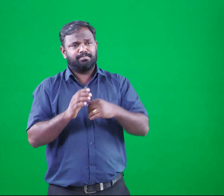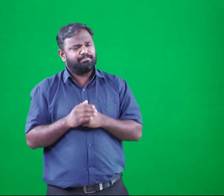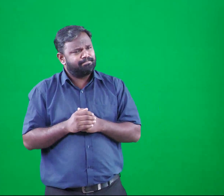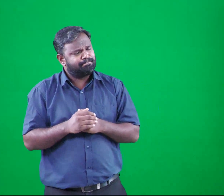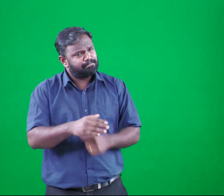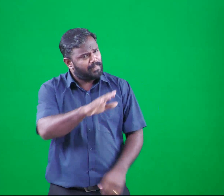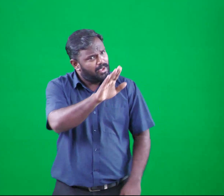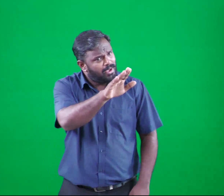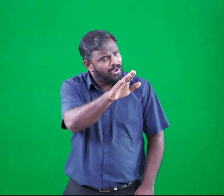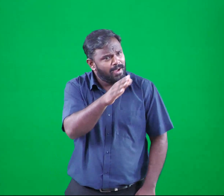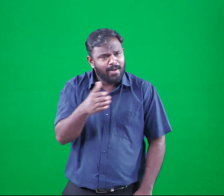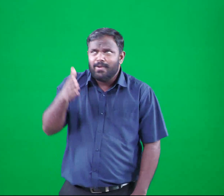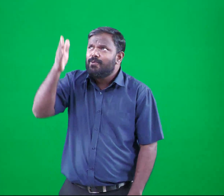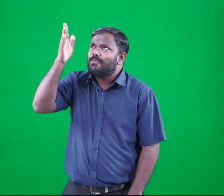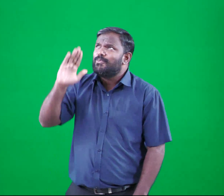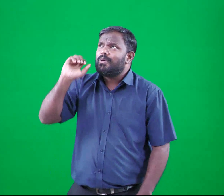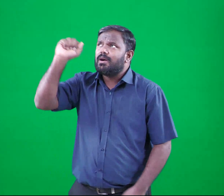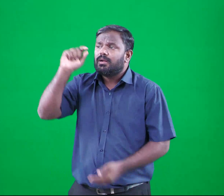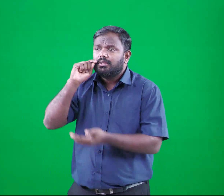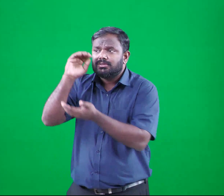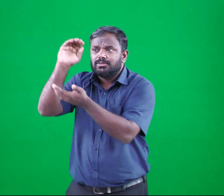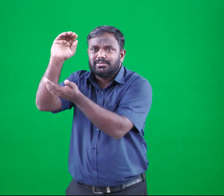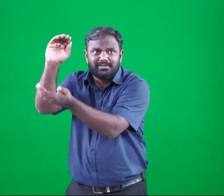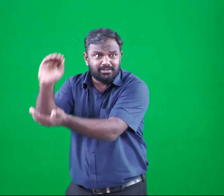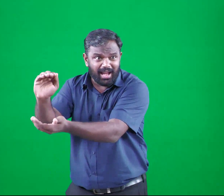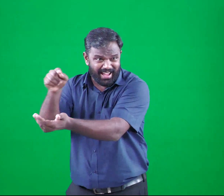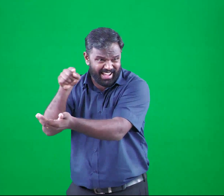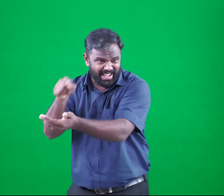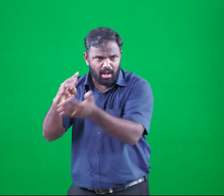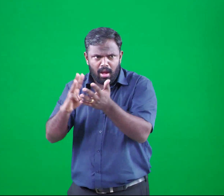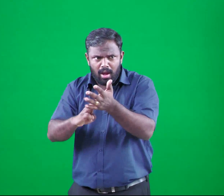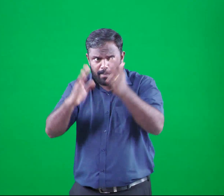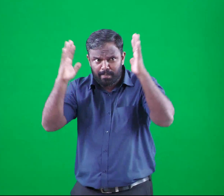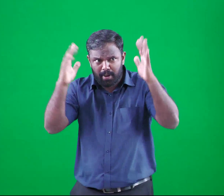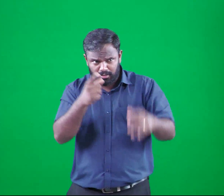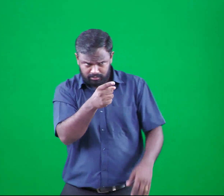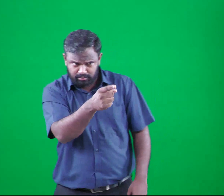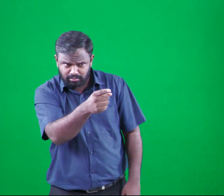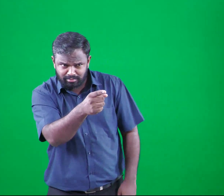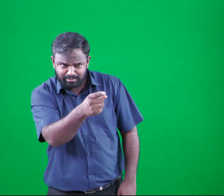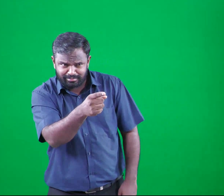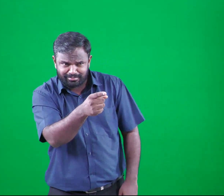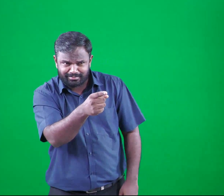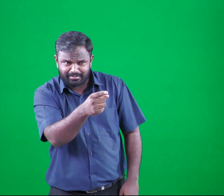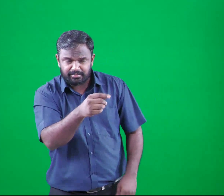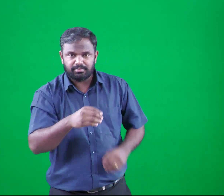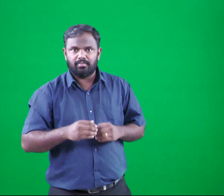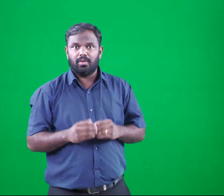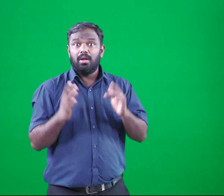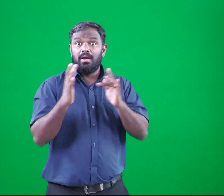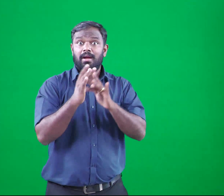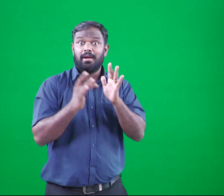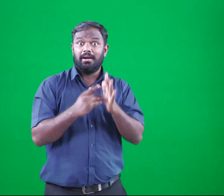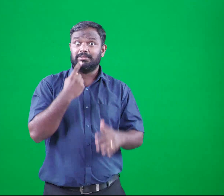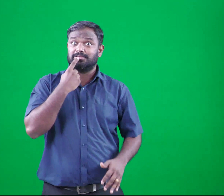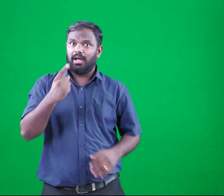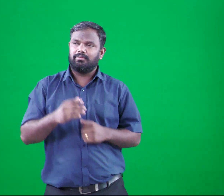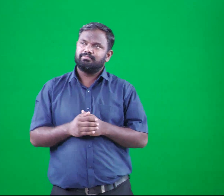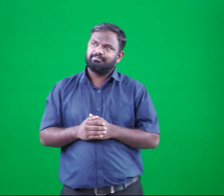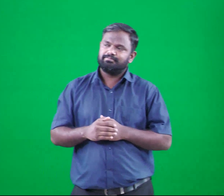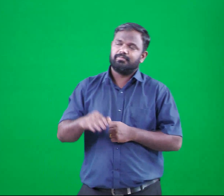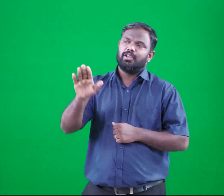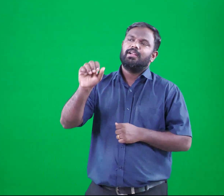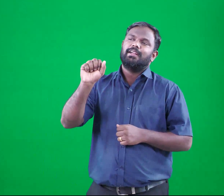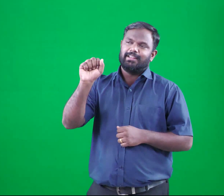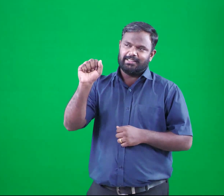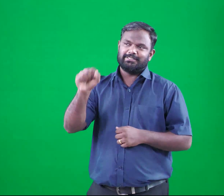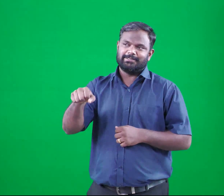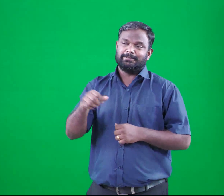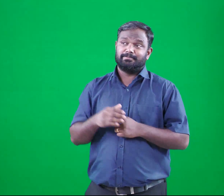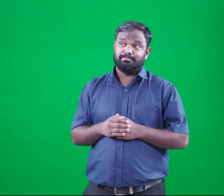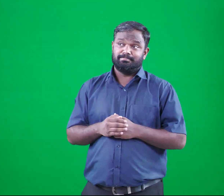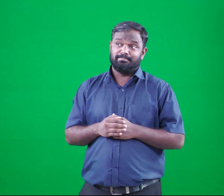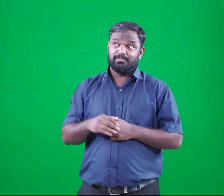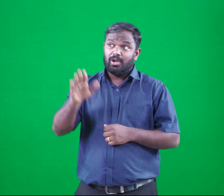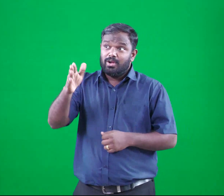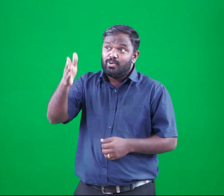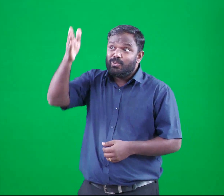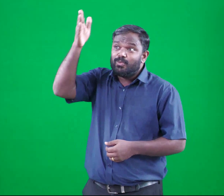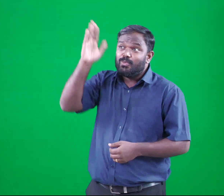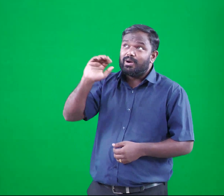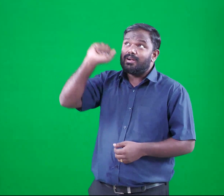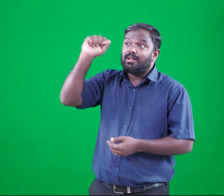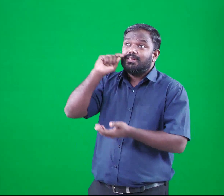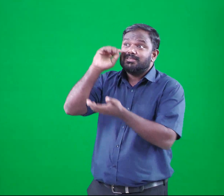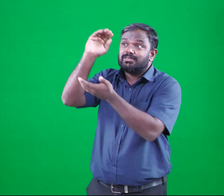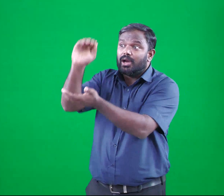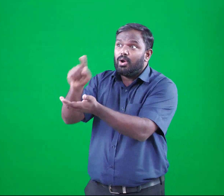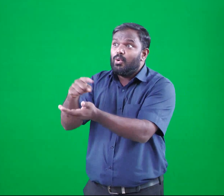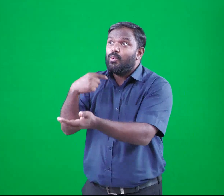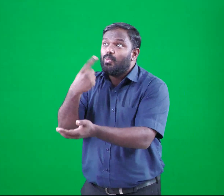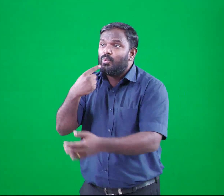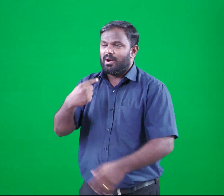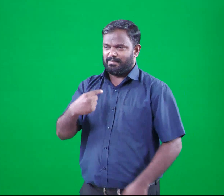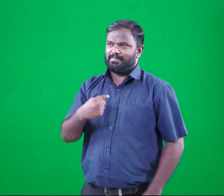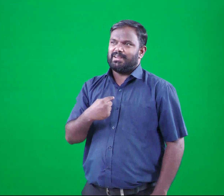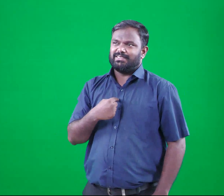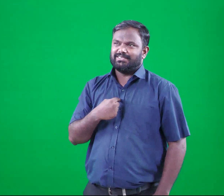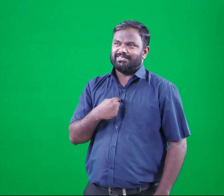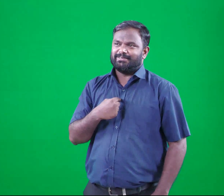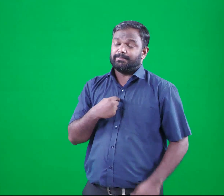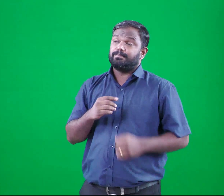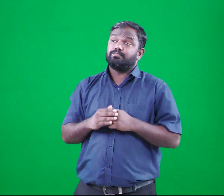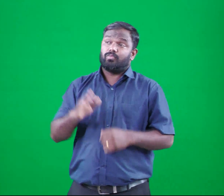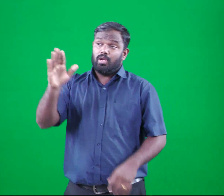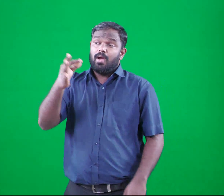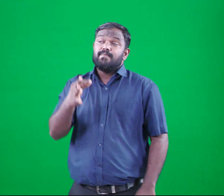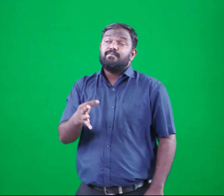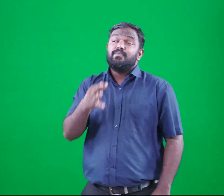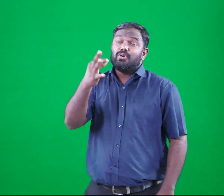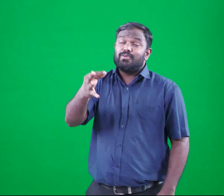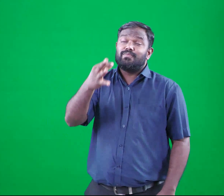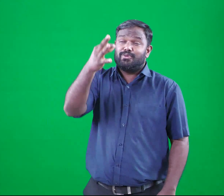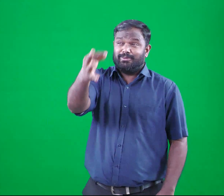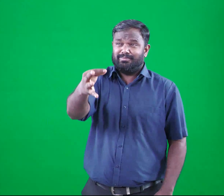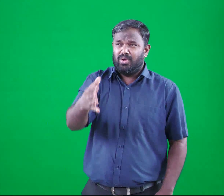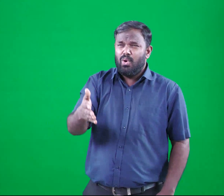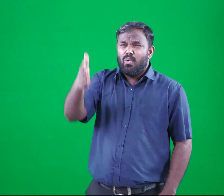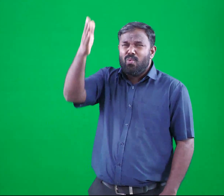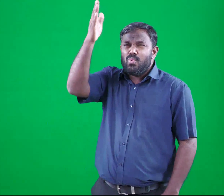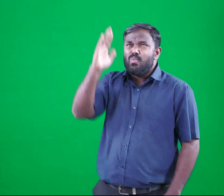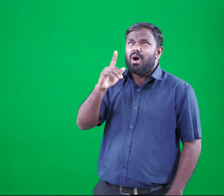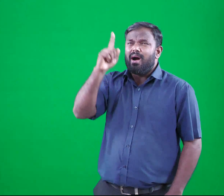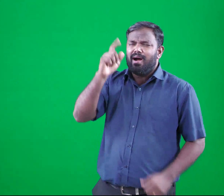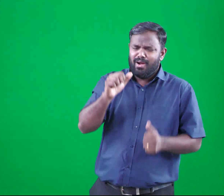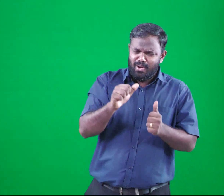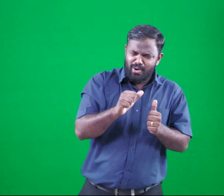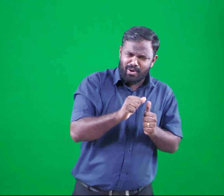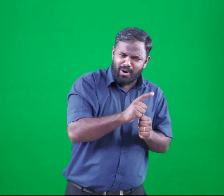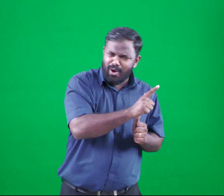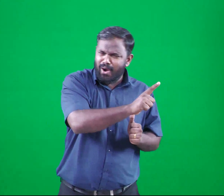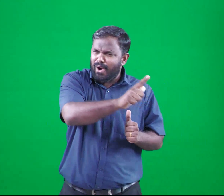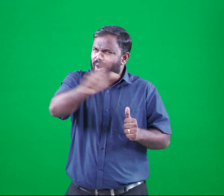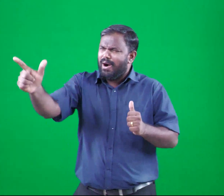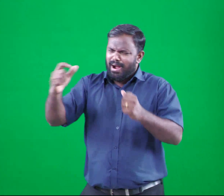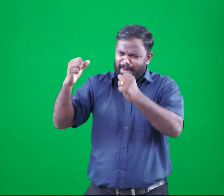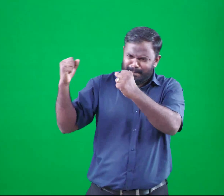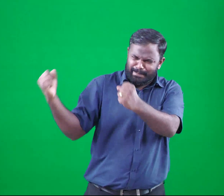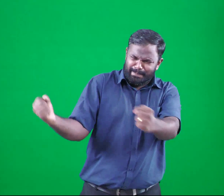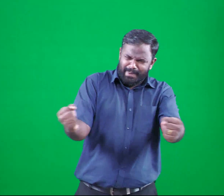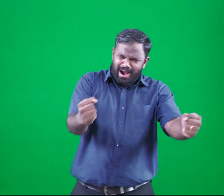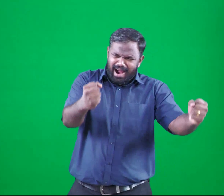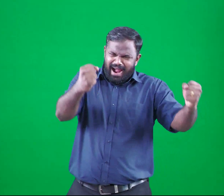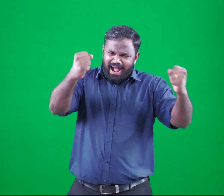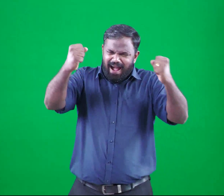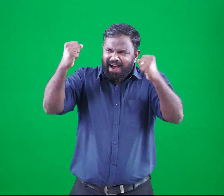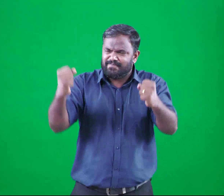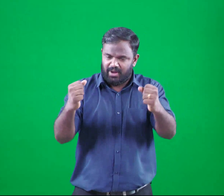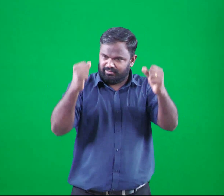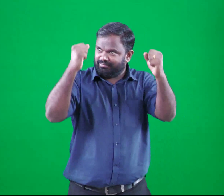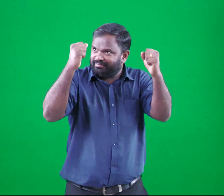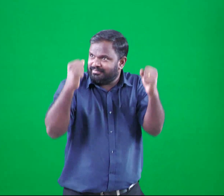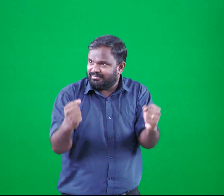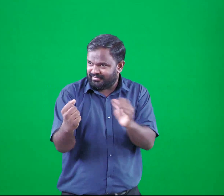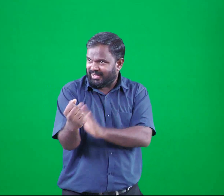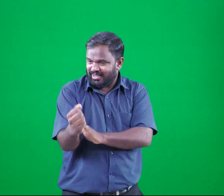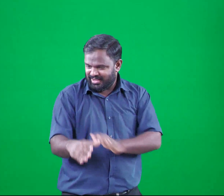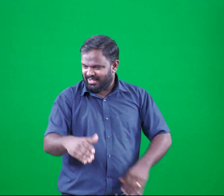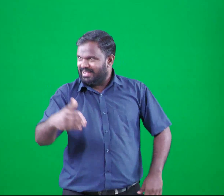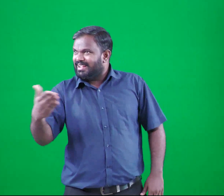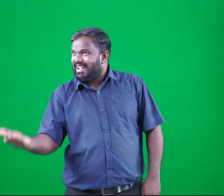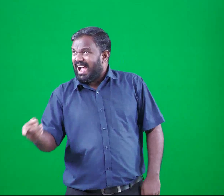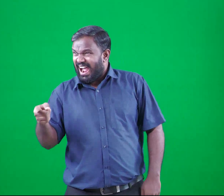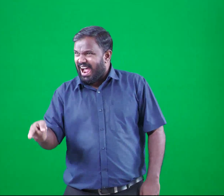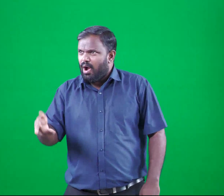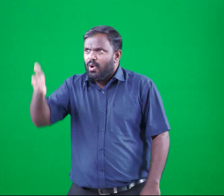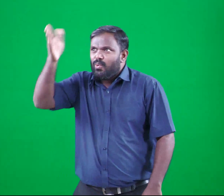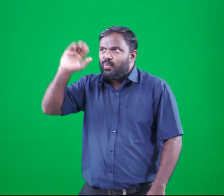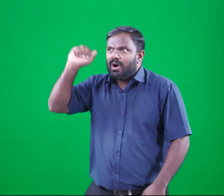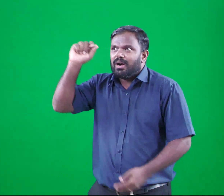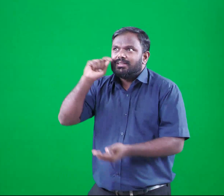Again the high priest questioned Him, "Are You the Christ, the Son of the Blessed One?"